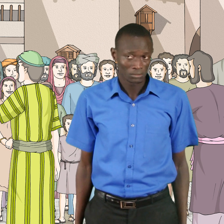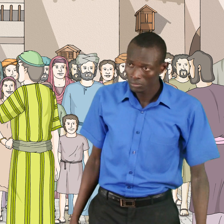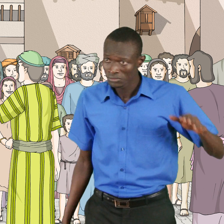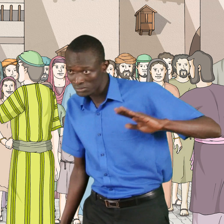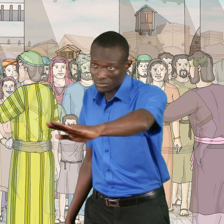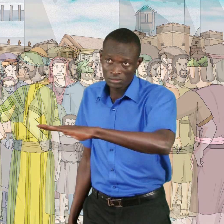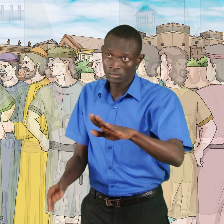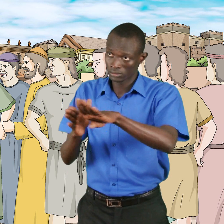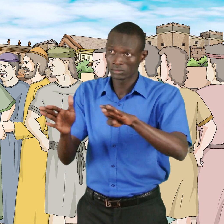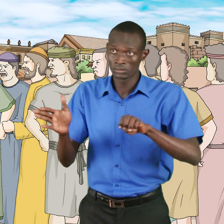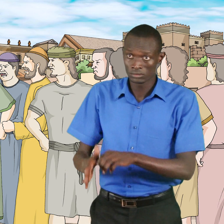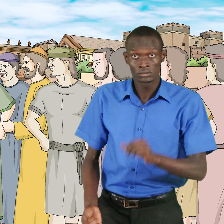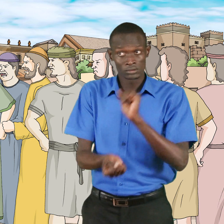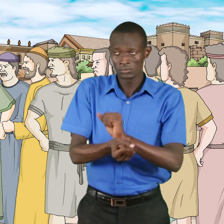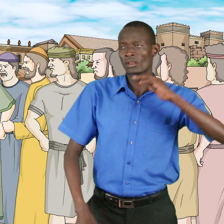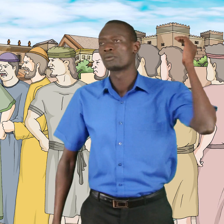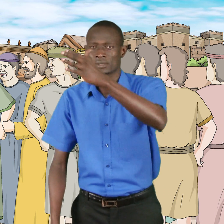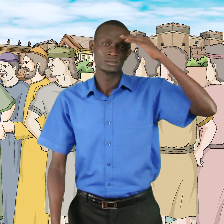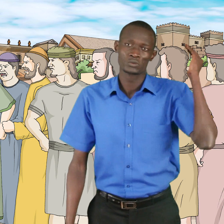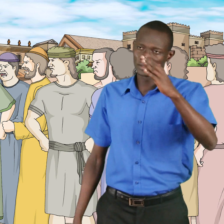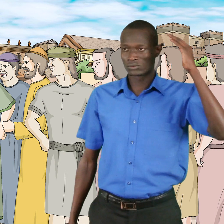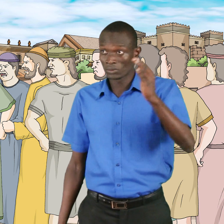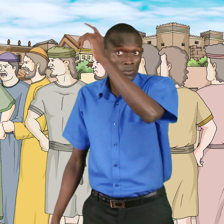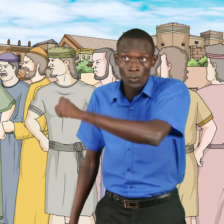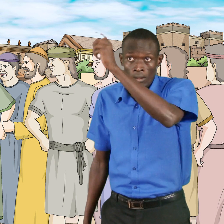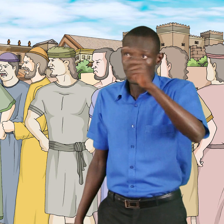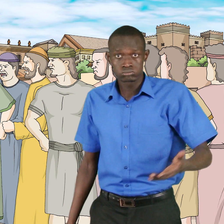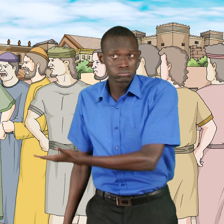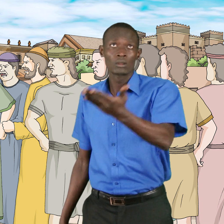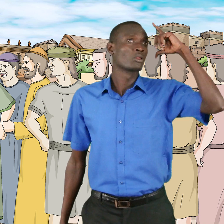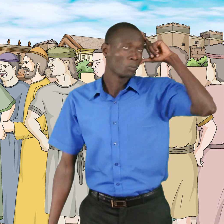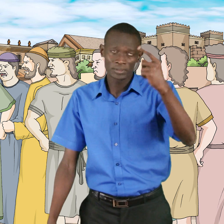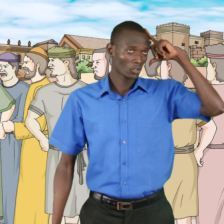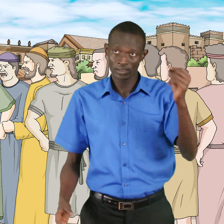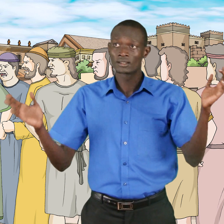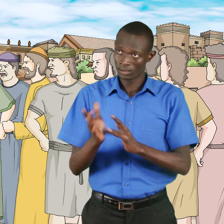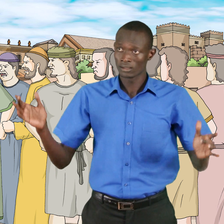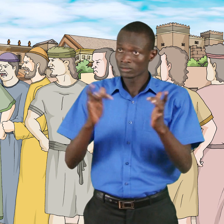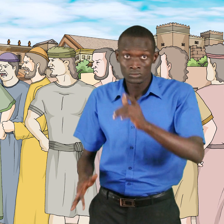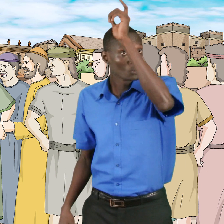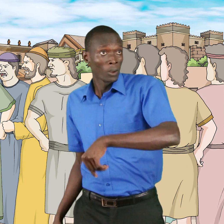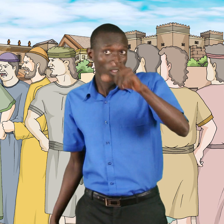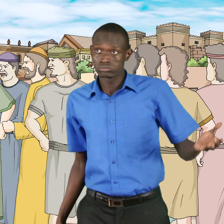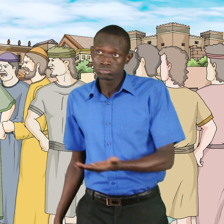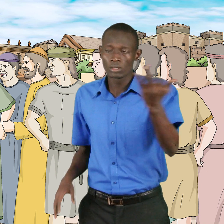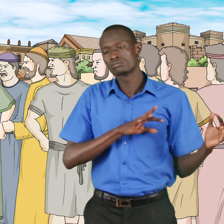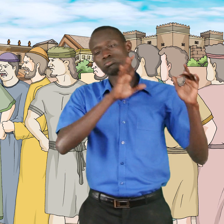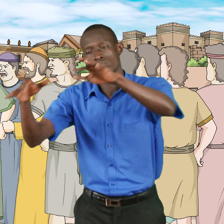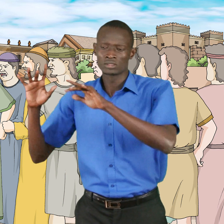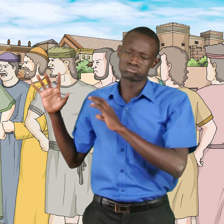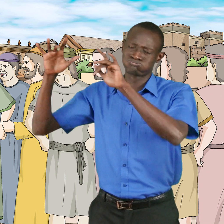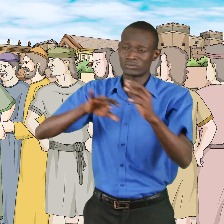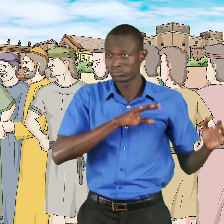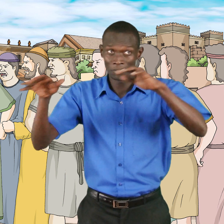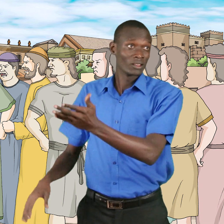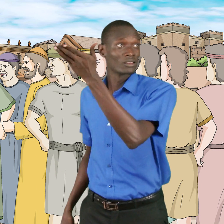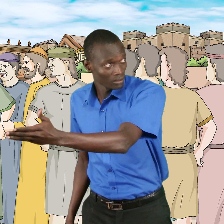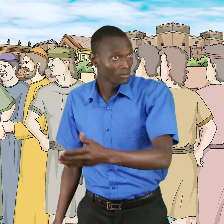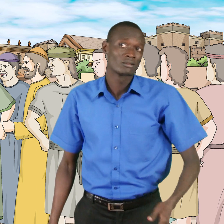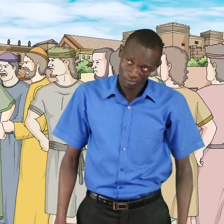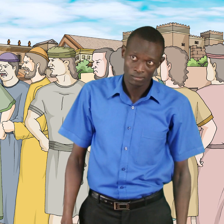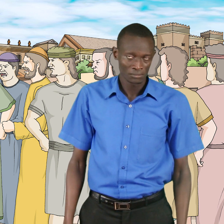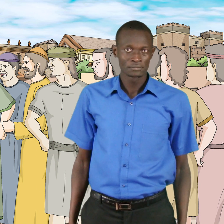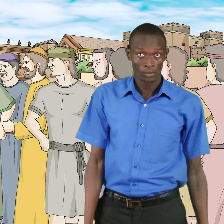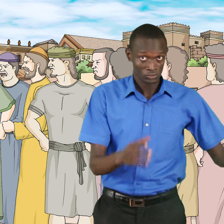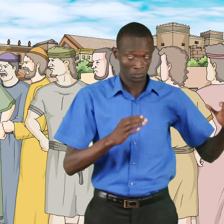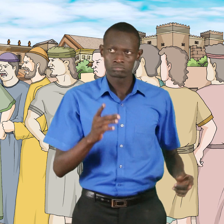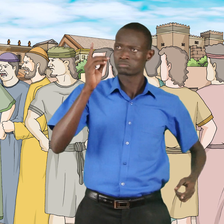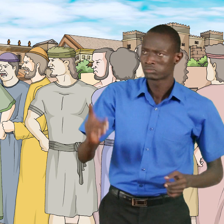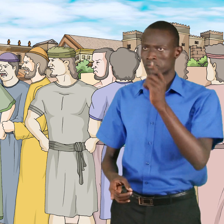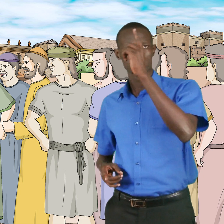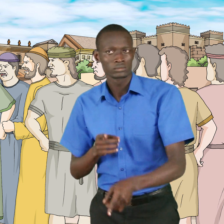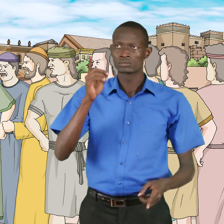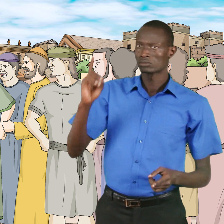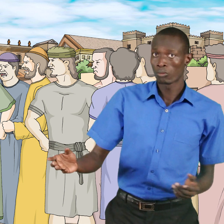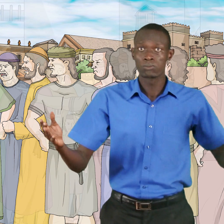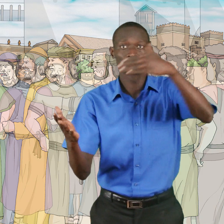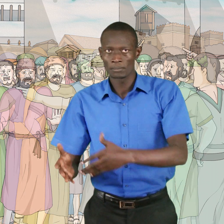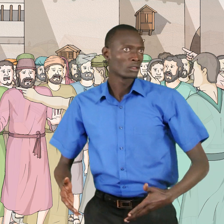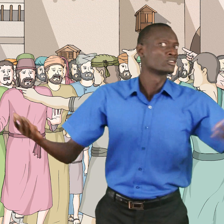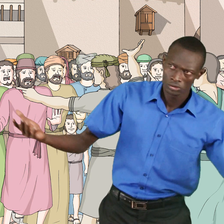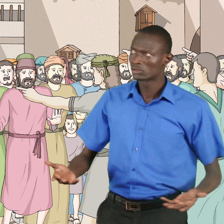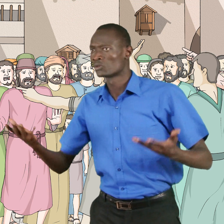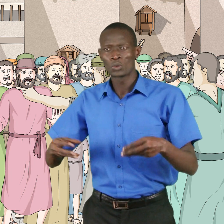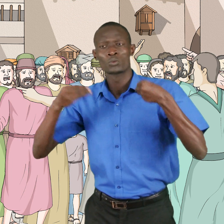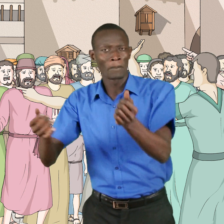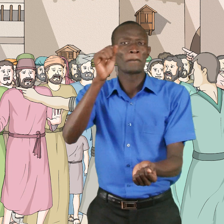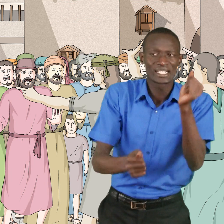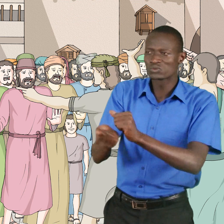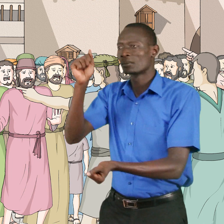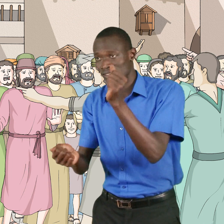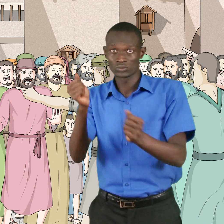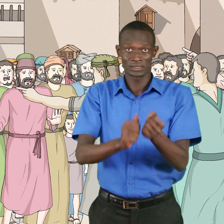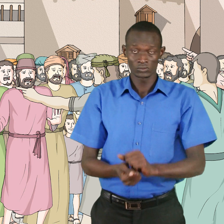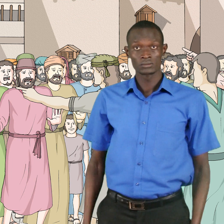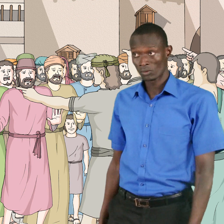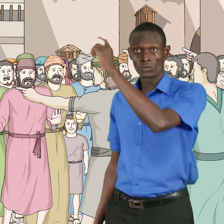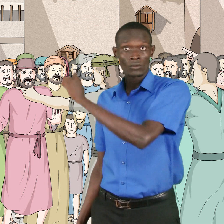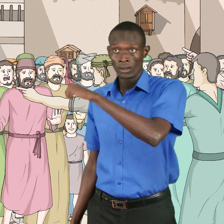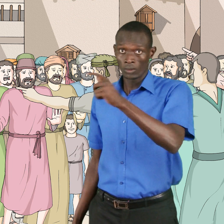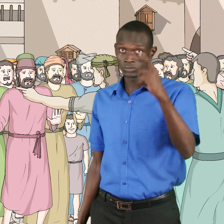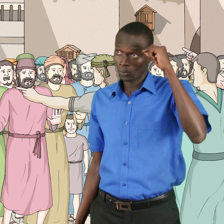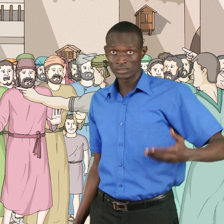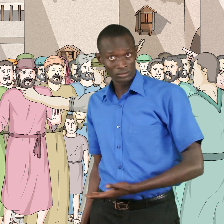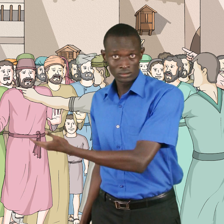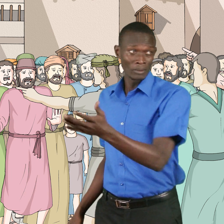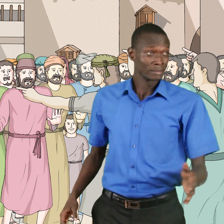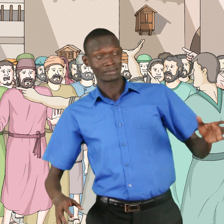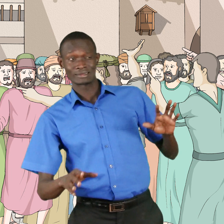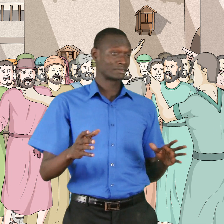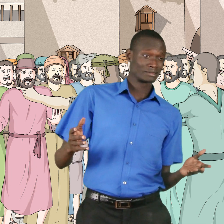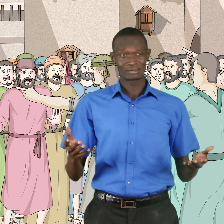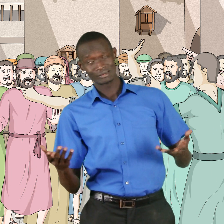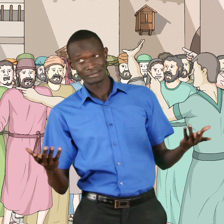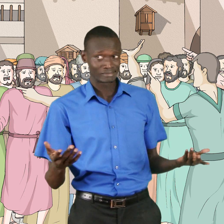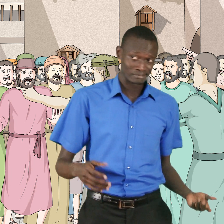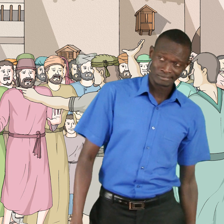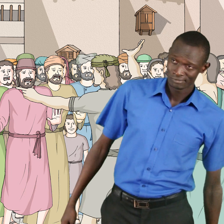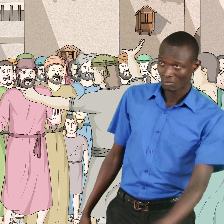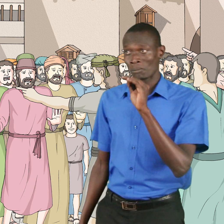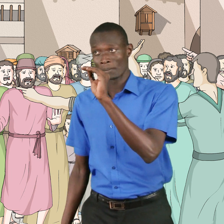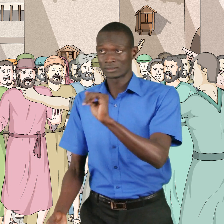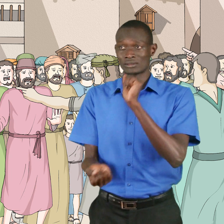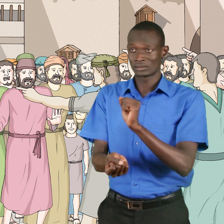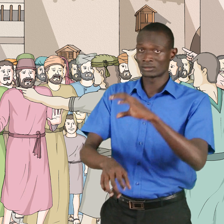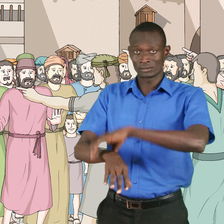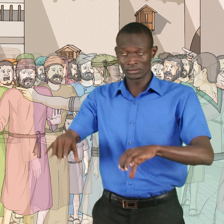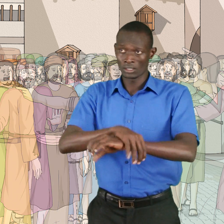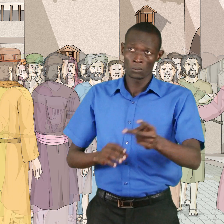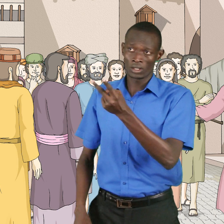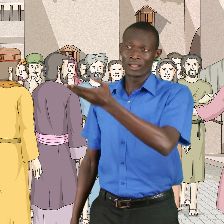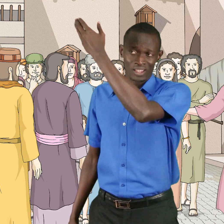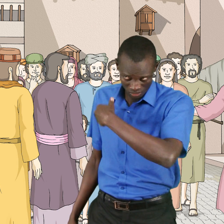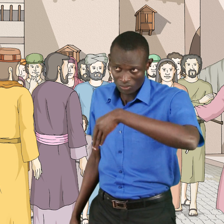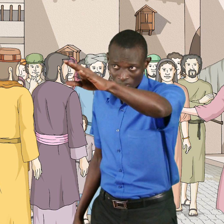But when the Jews from Thessalonica learned that Paul was also proclaiming the word of God in Berea, they went there themselves to incite and agitate the crowds.